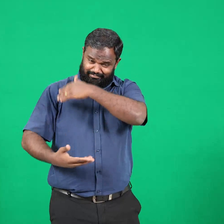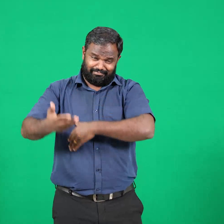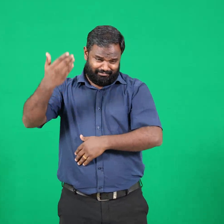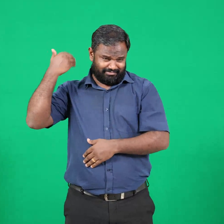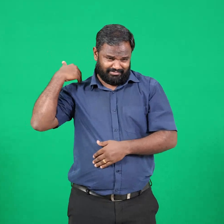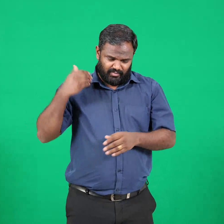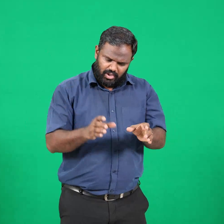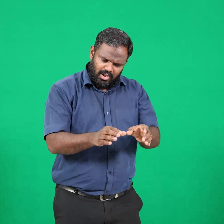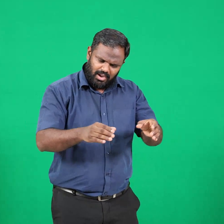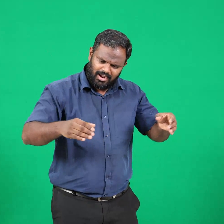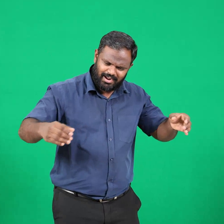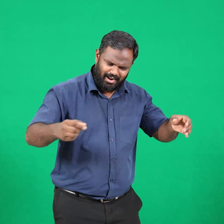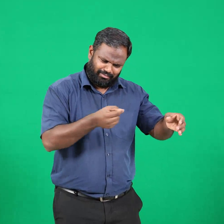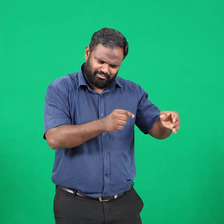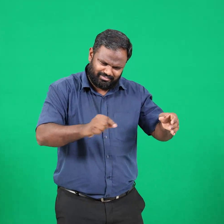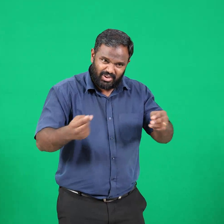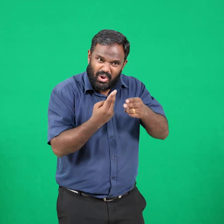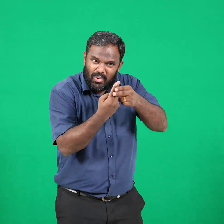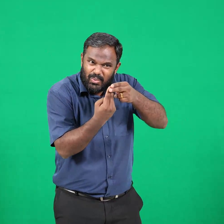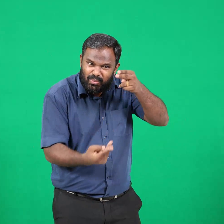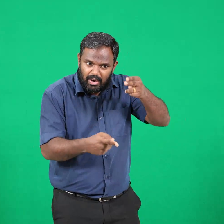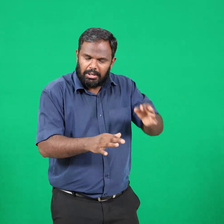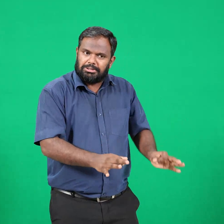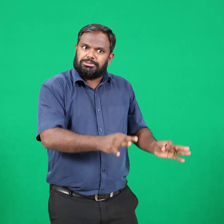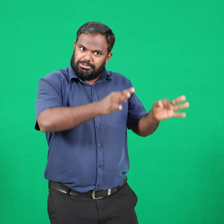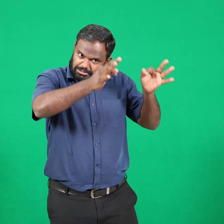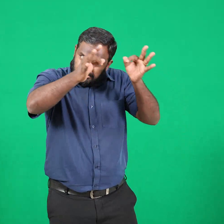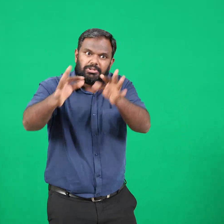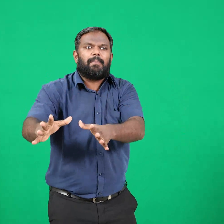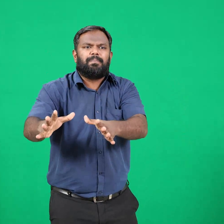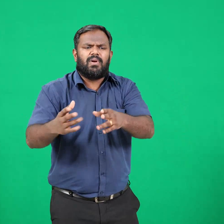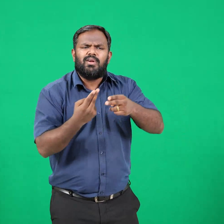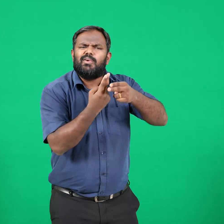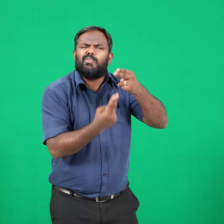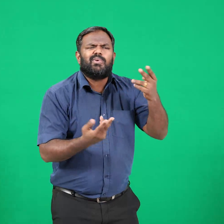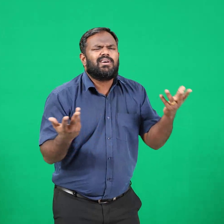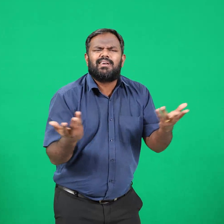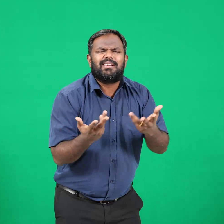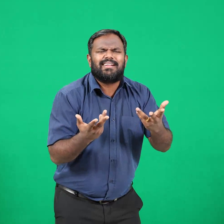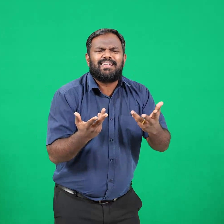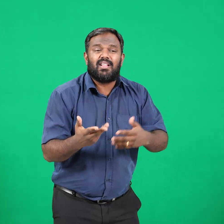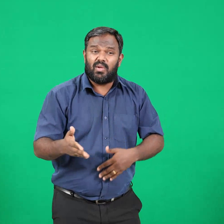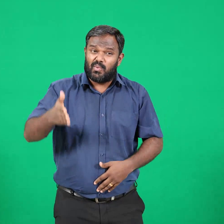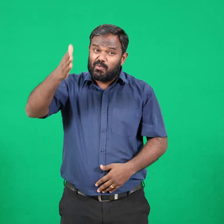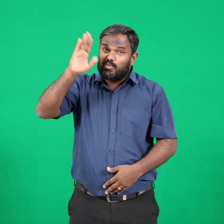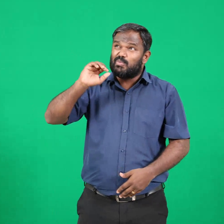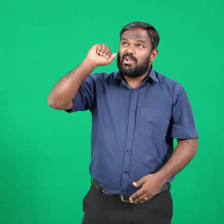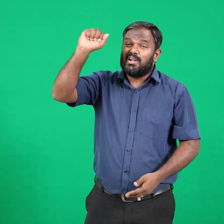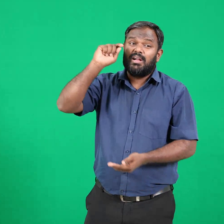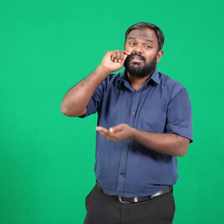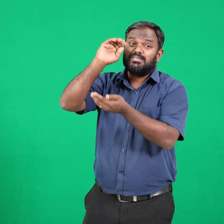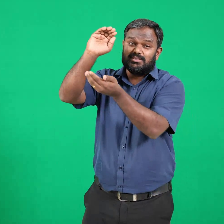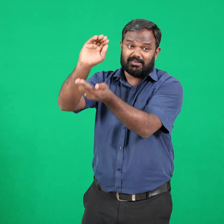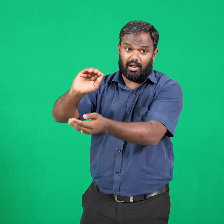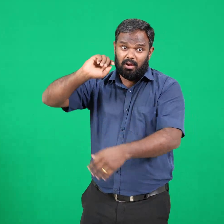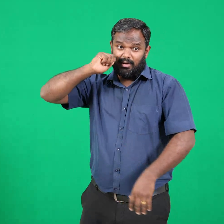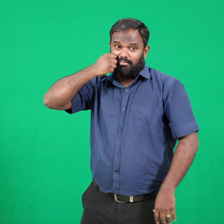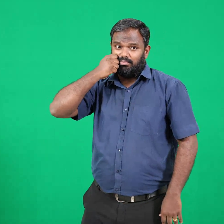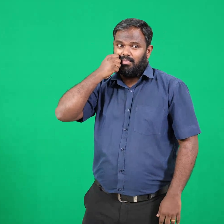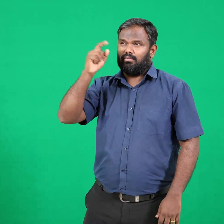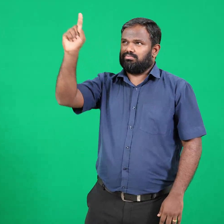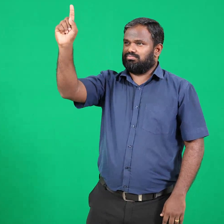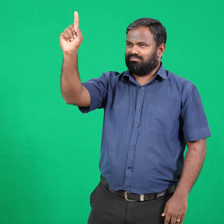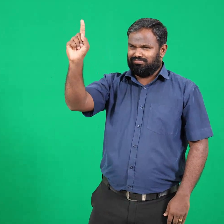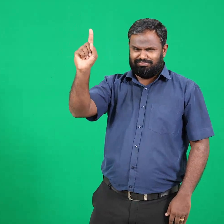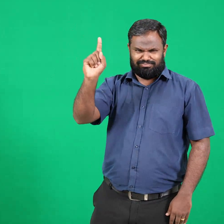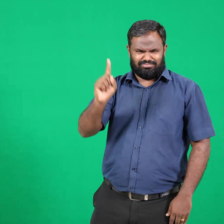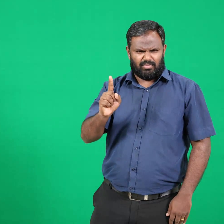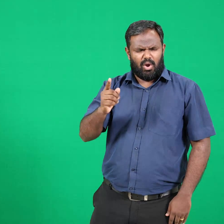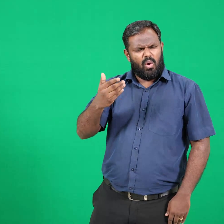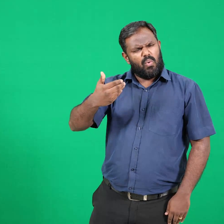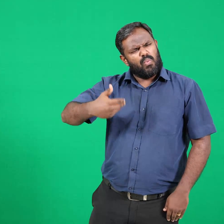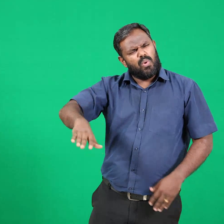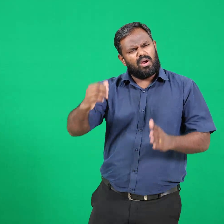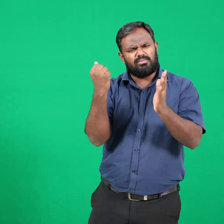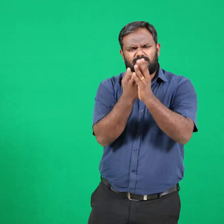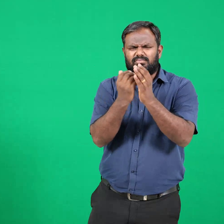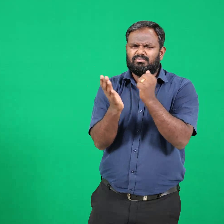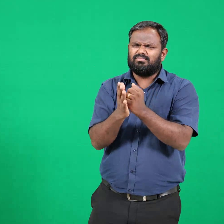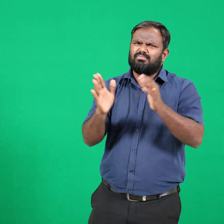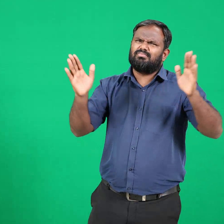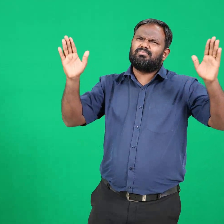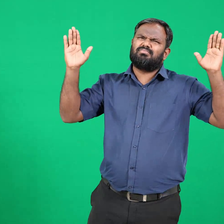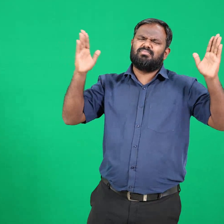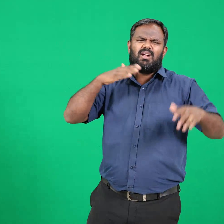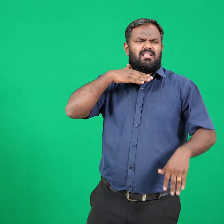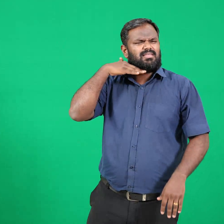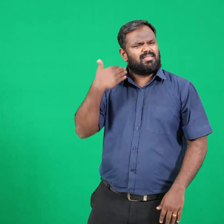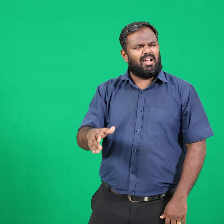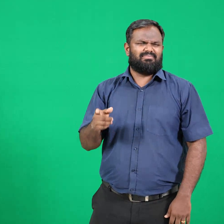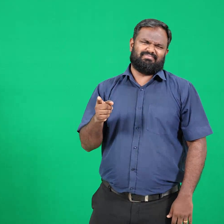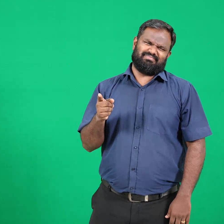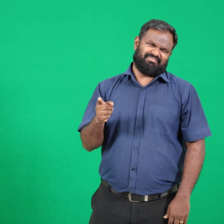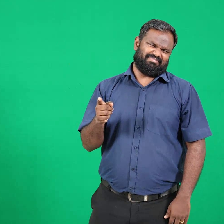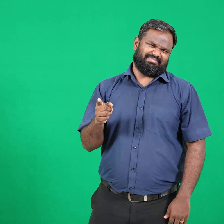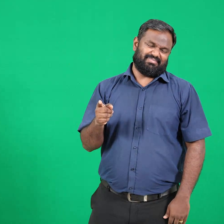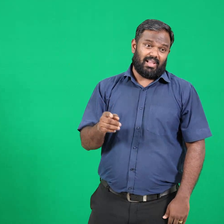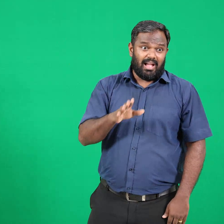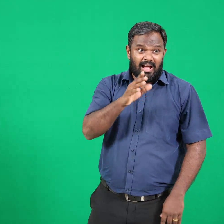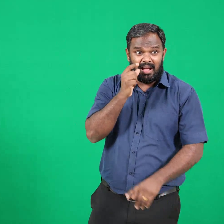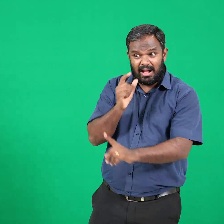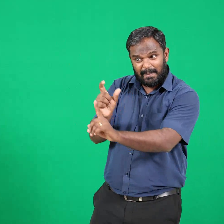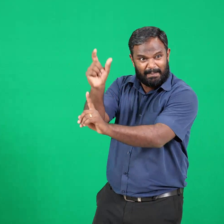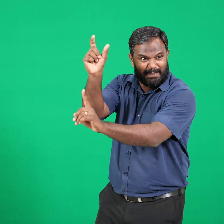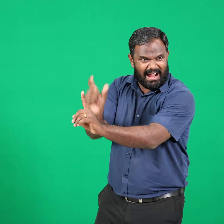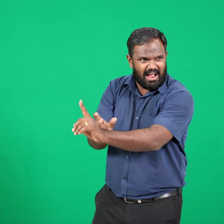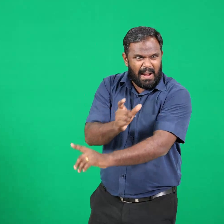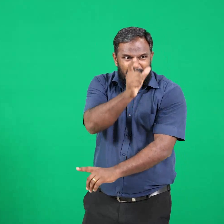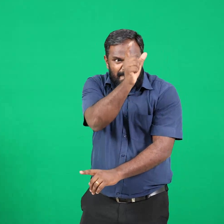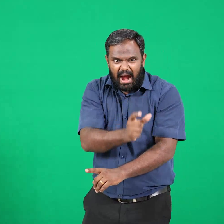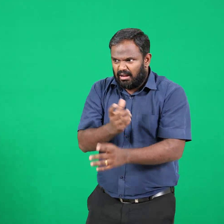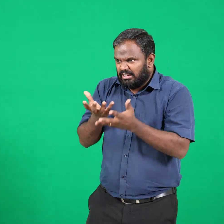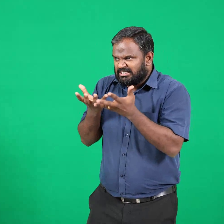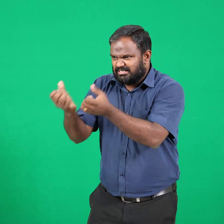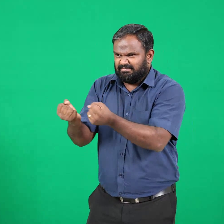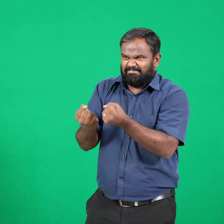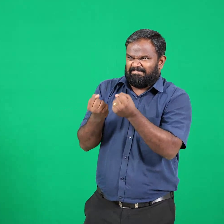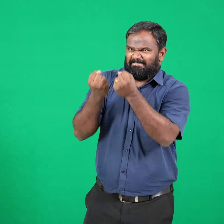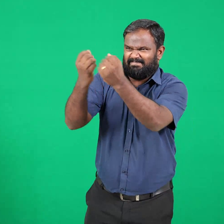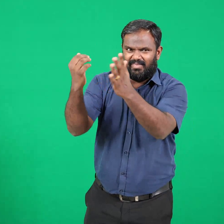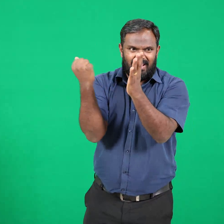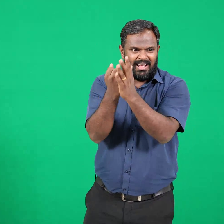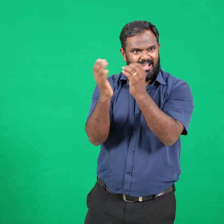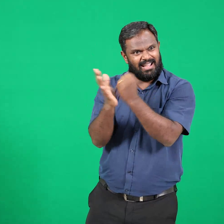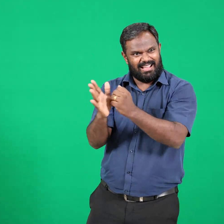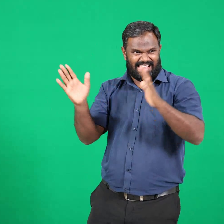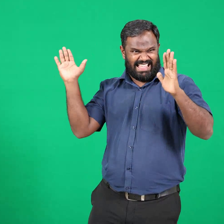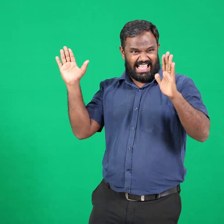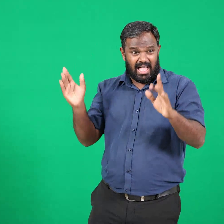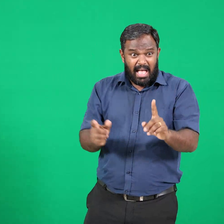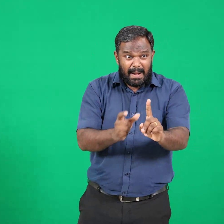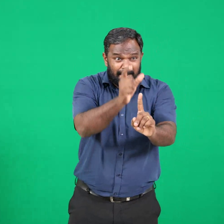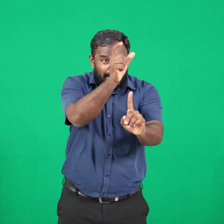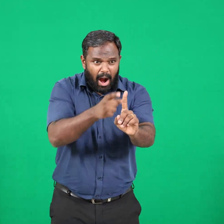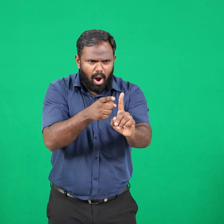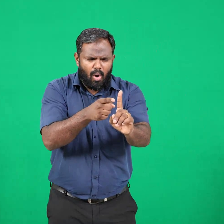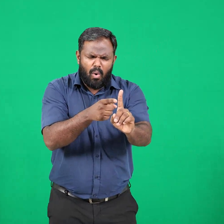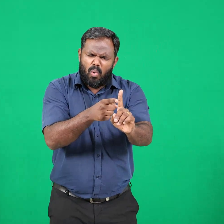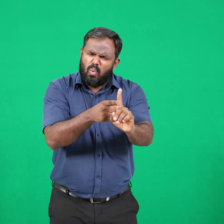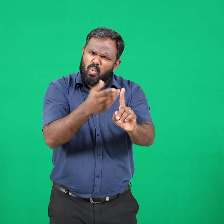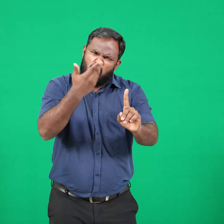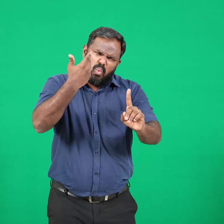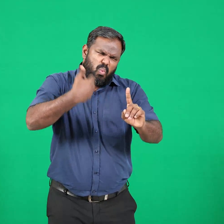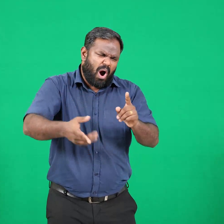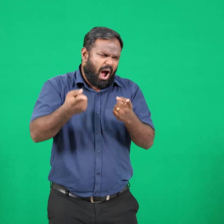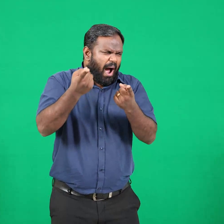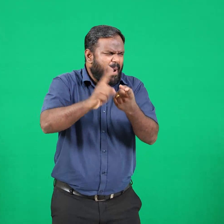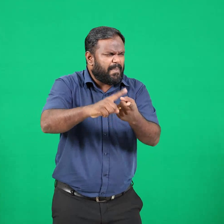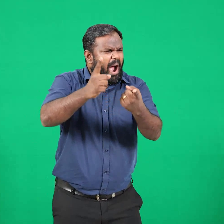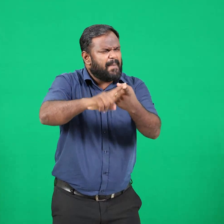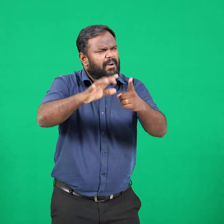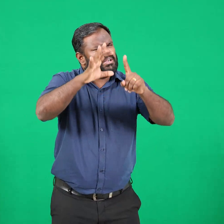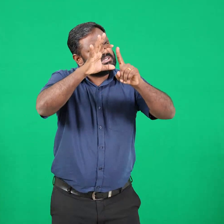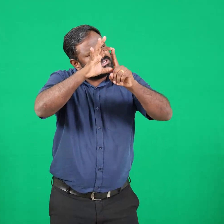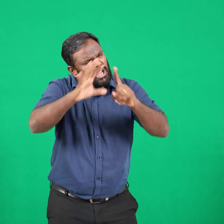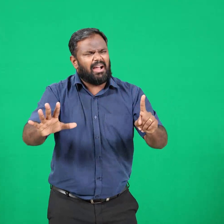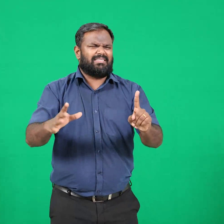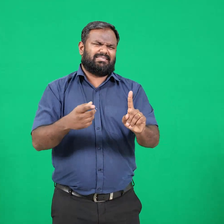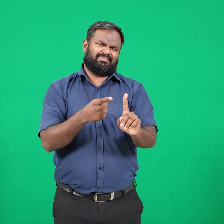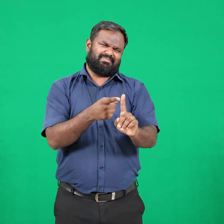The Son of Man will go just as it is written about Him, but woe to that man by whom He is betrayed.